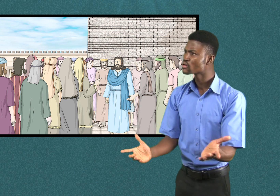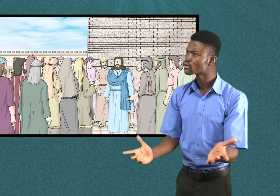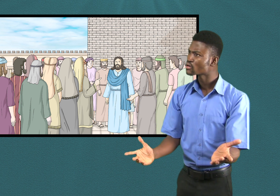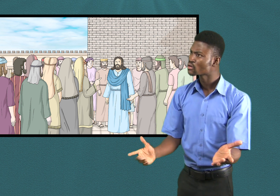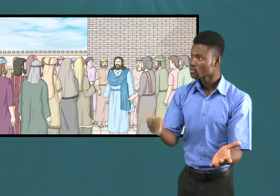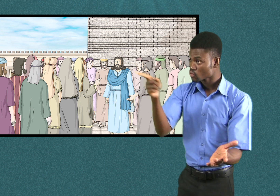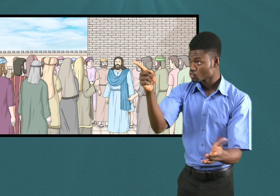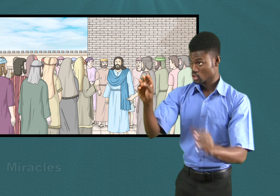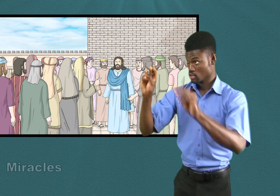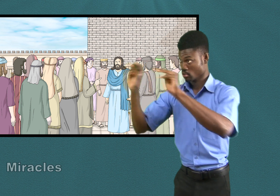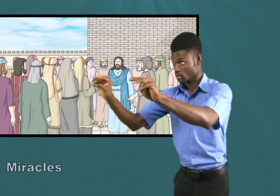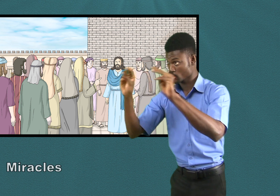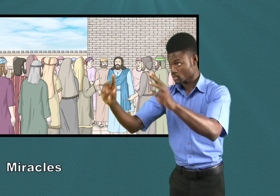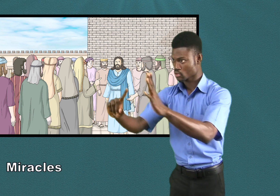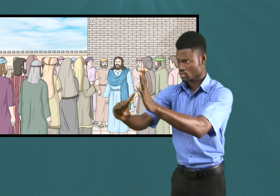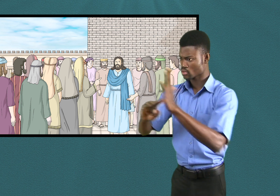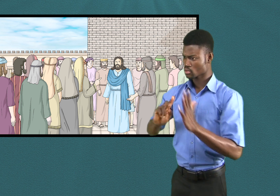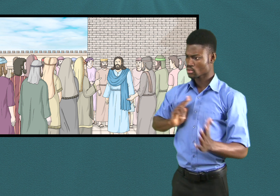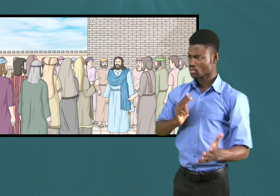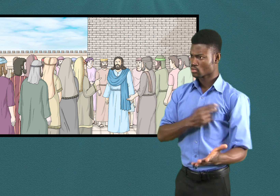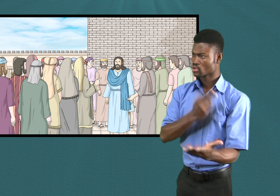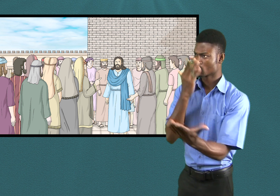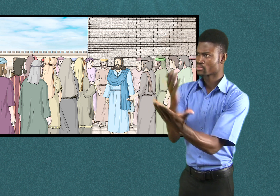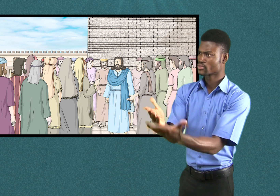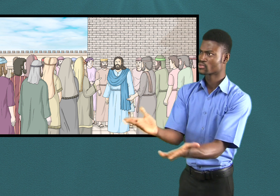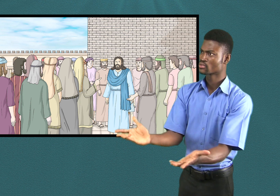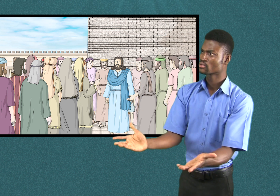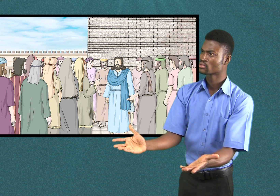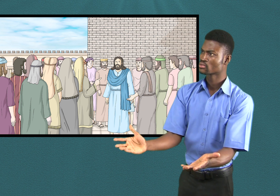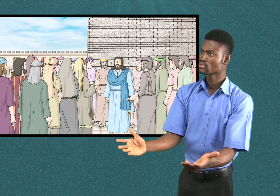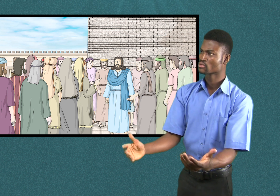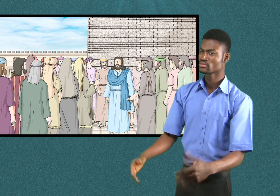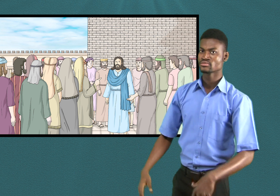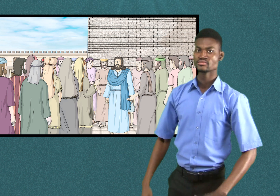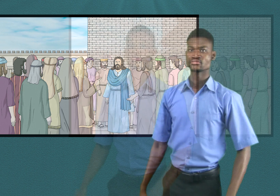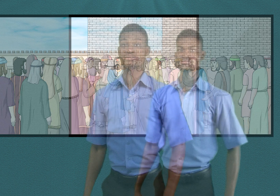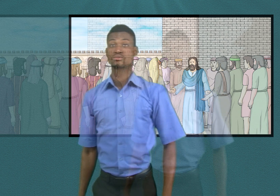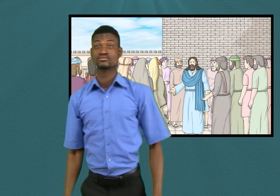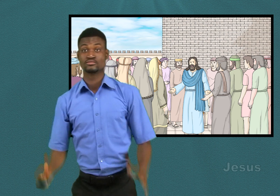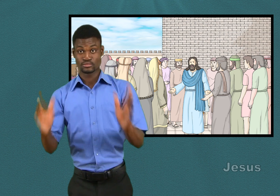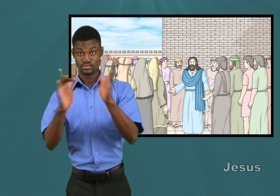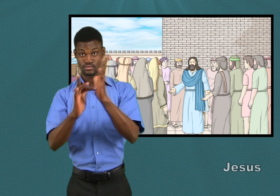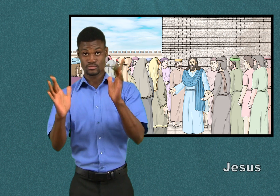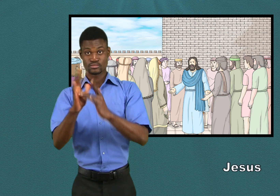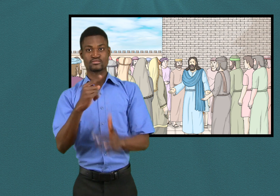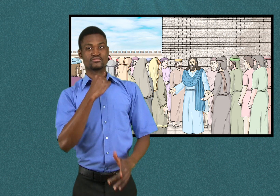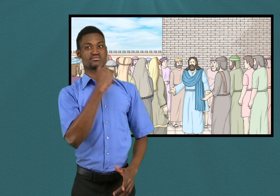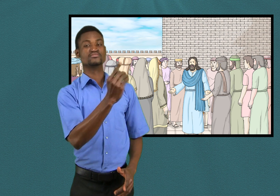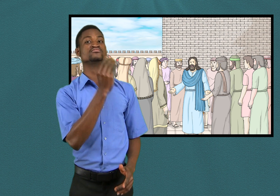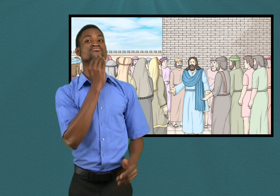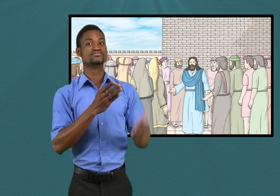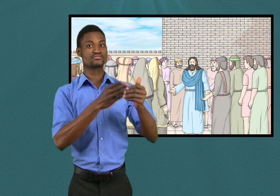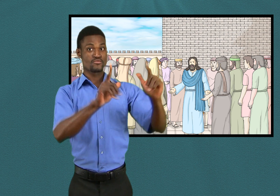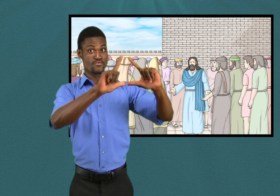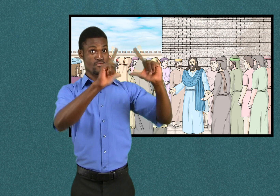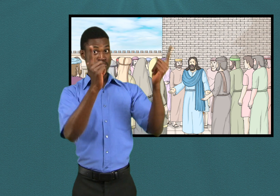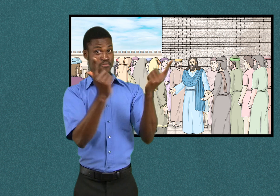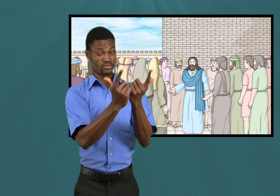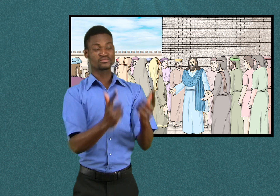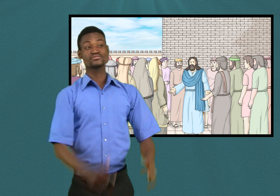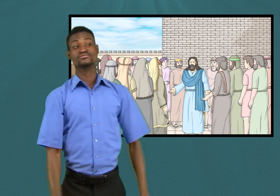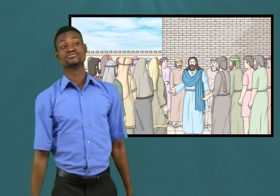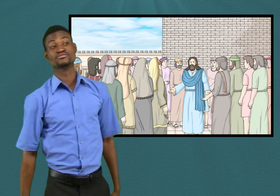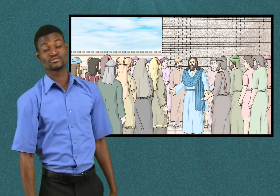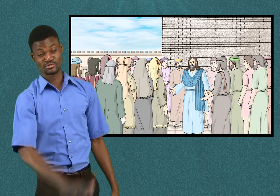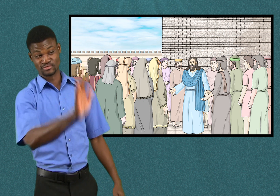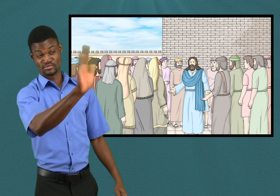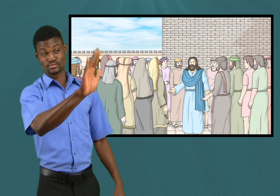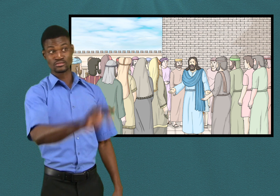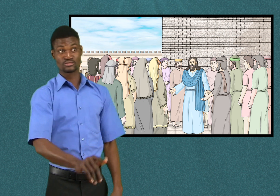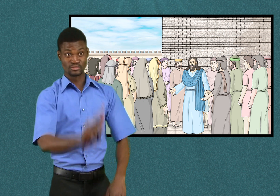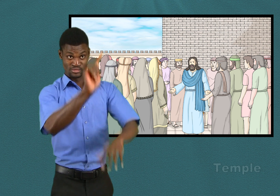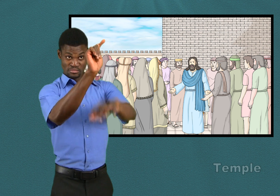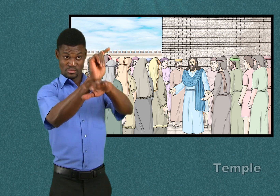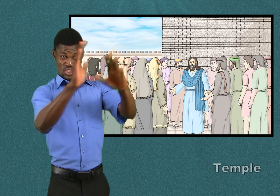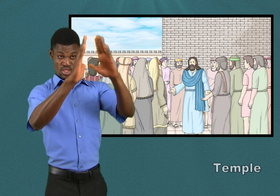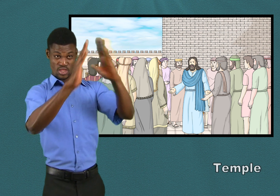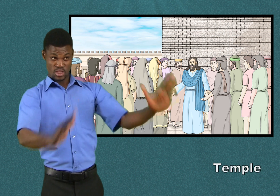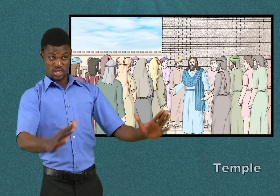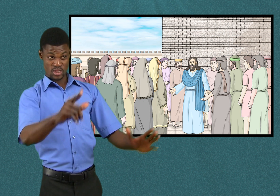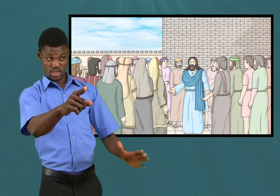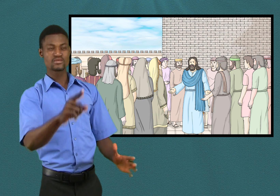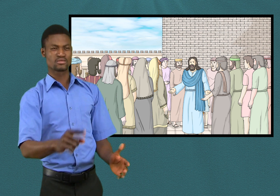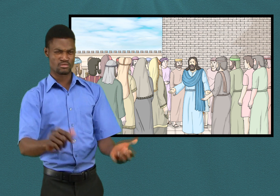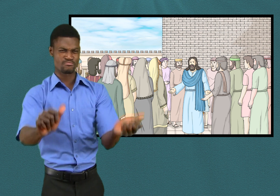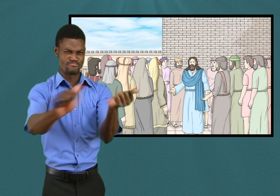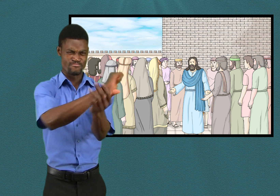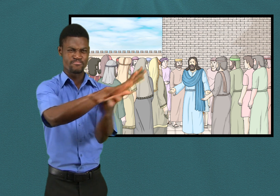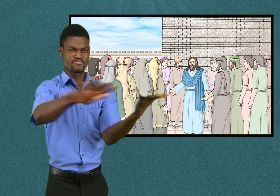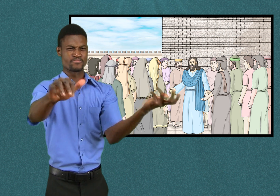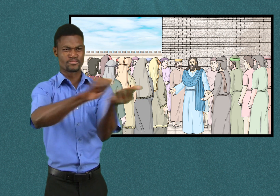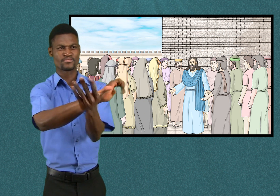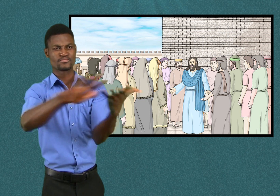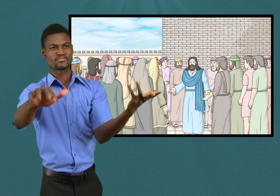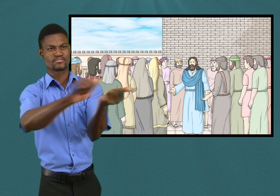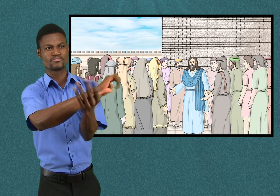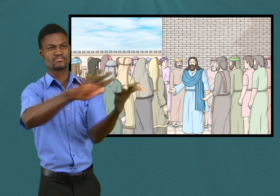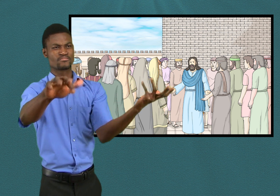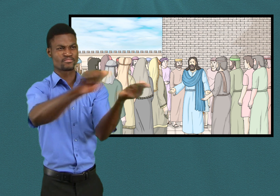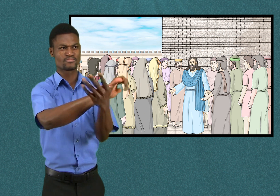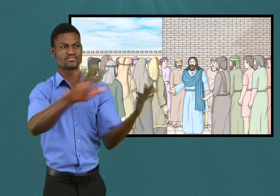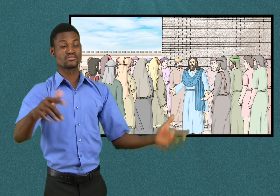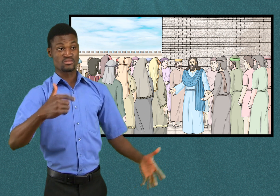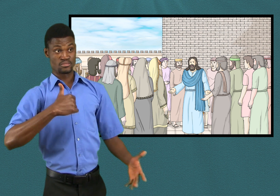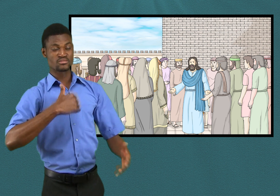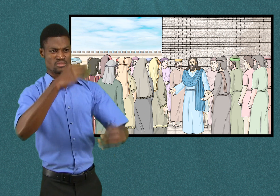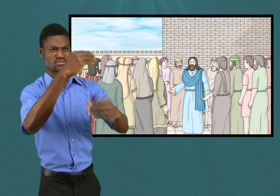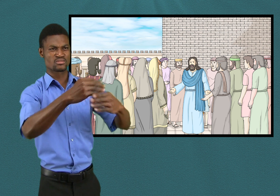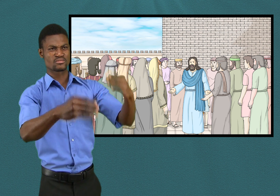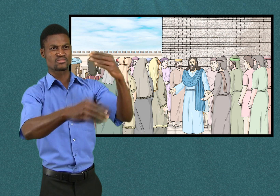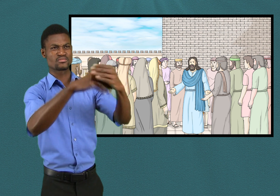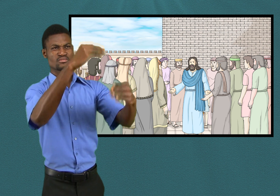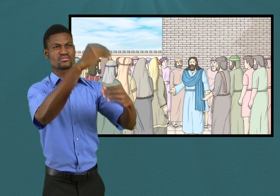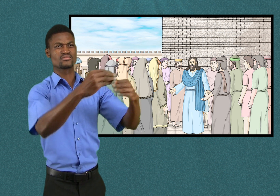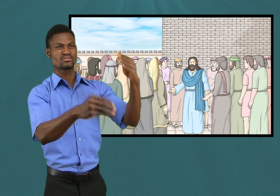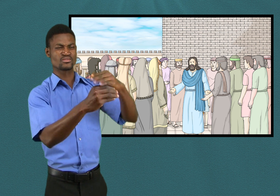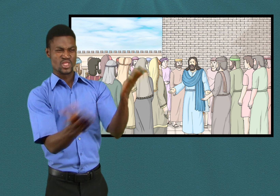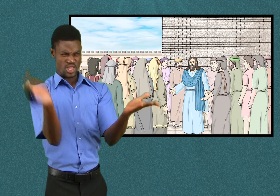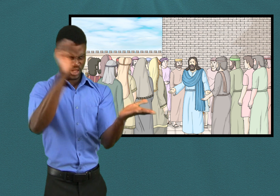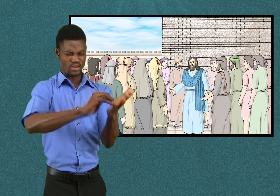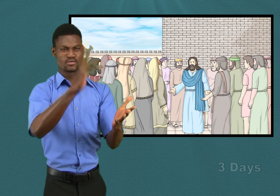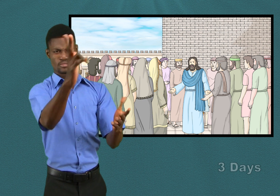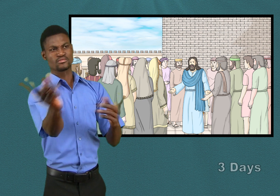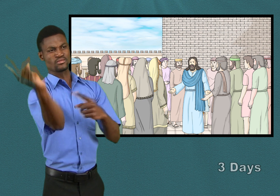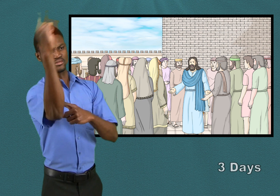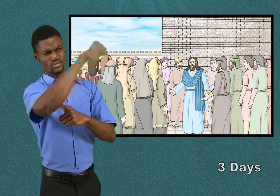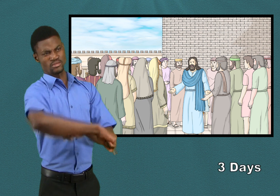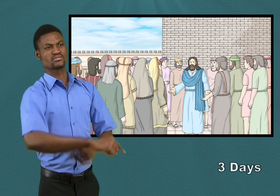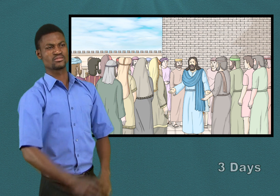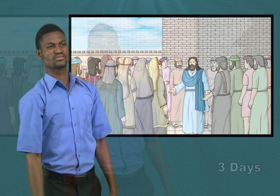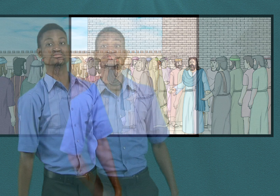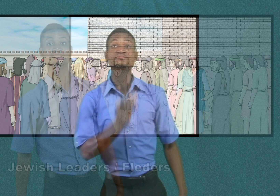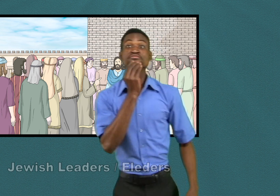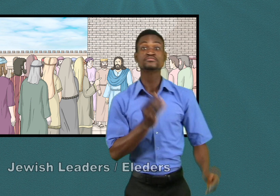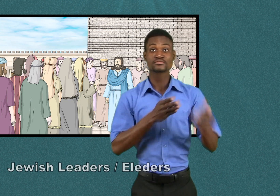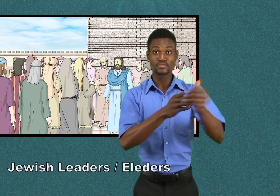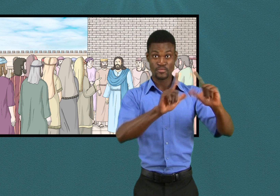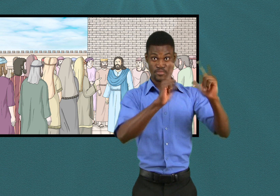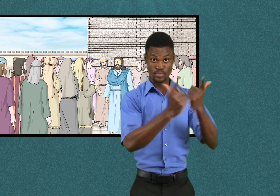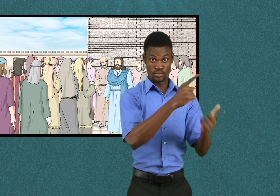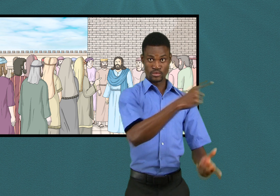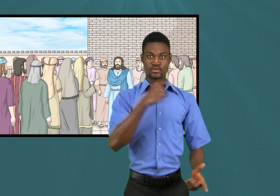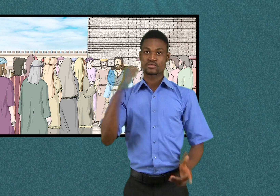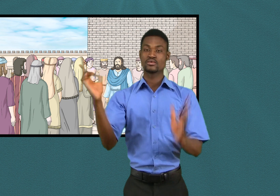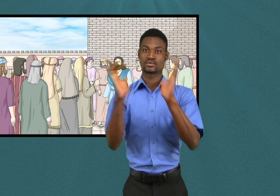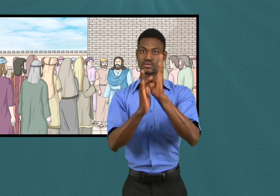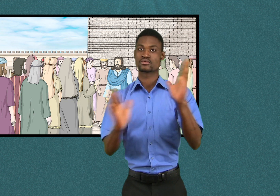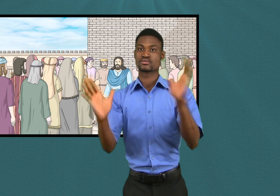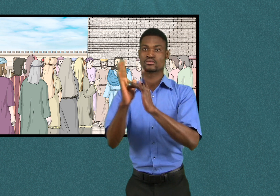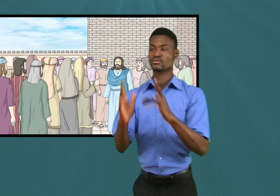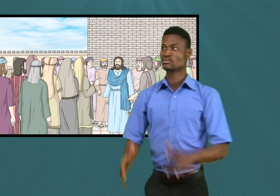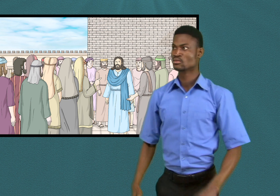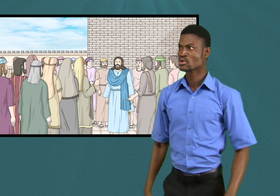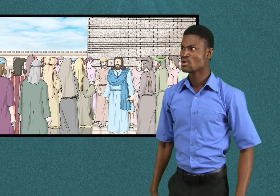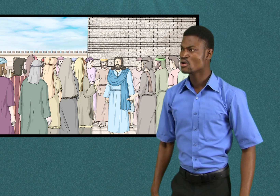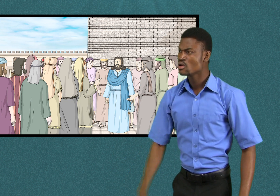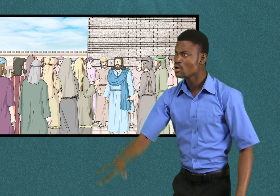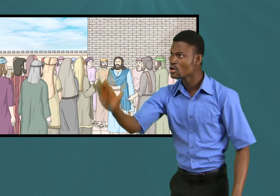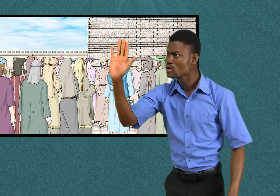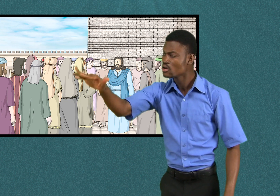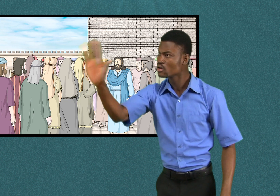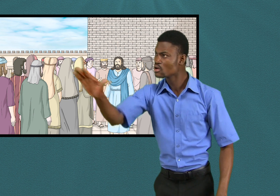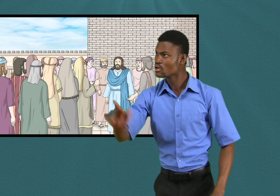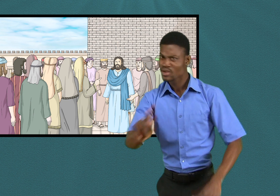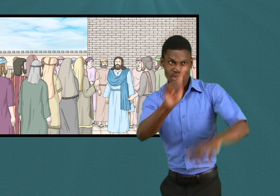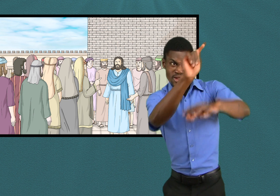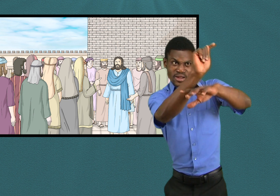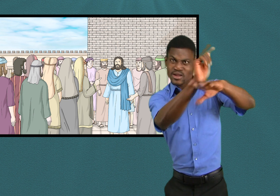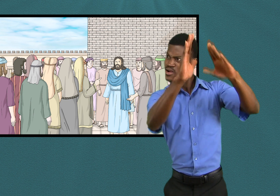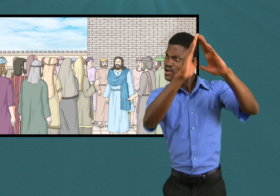Jesus answered, “Destroy this temple, and in three days I will raise it up again.”